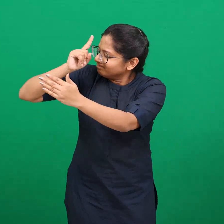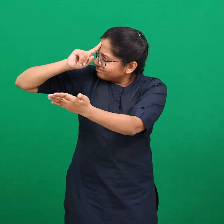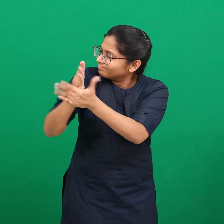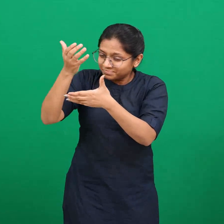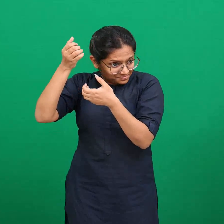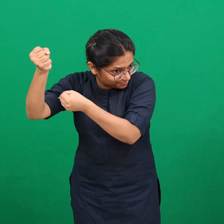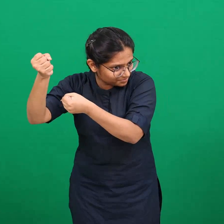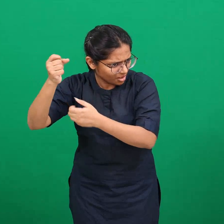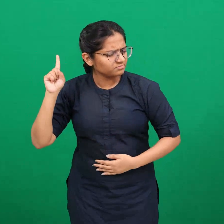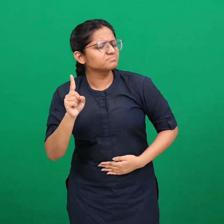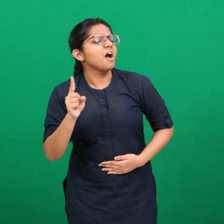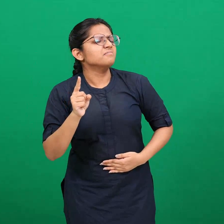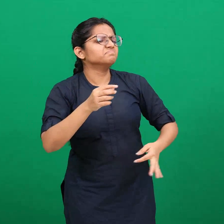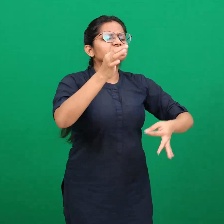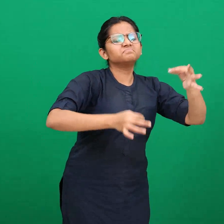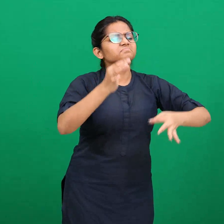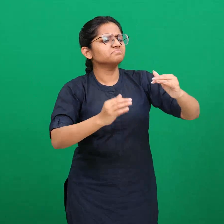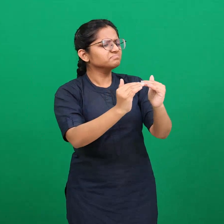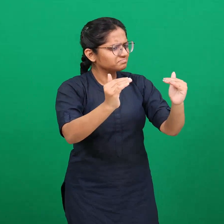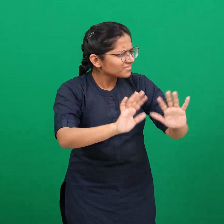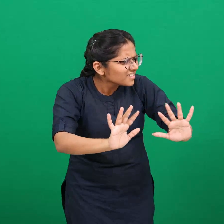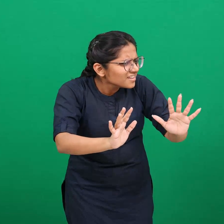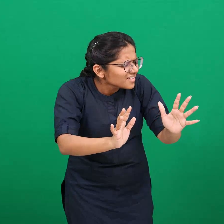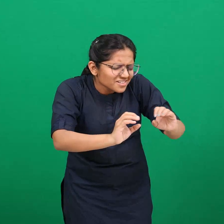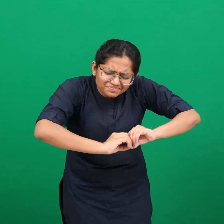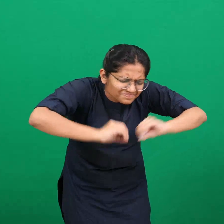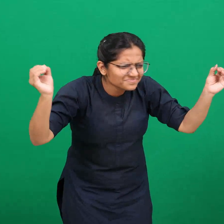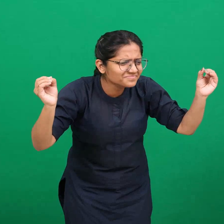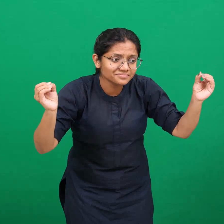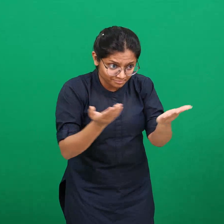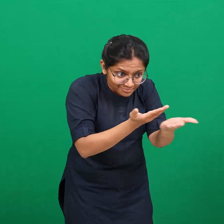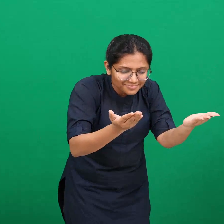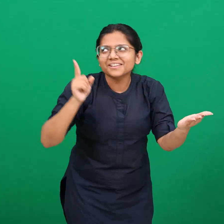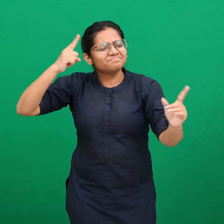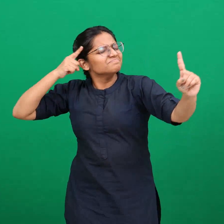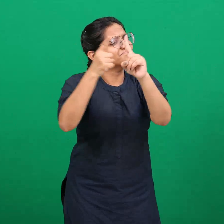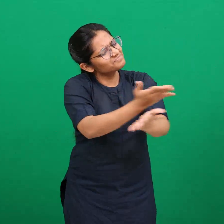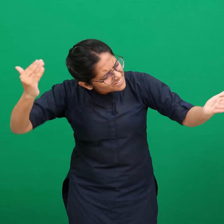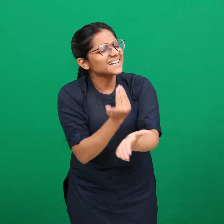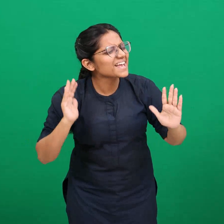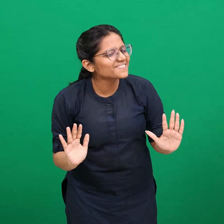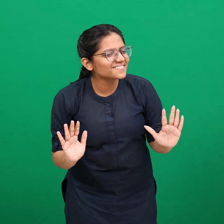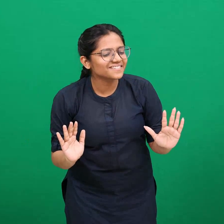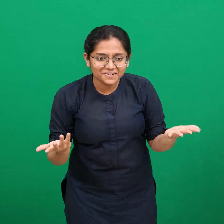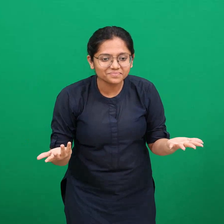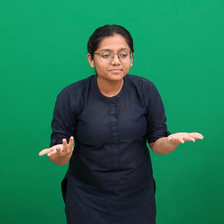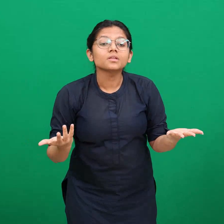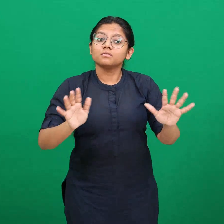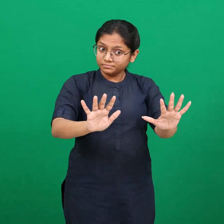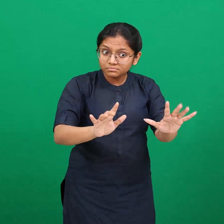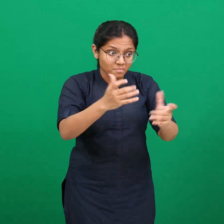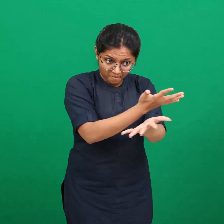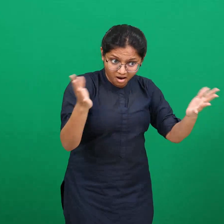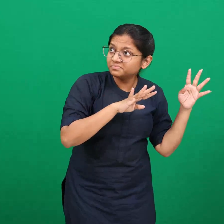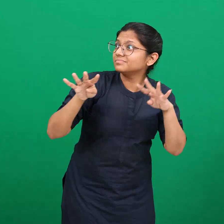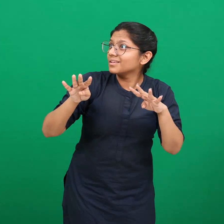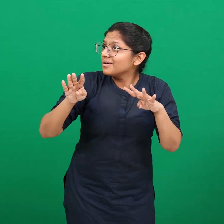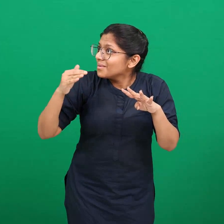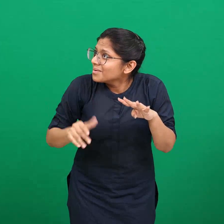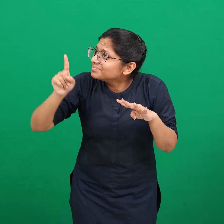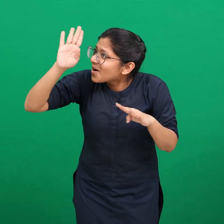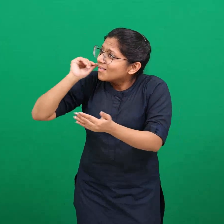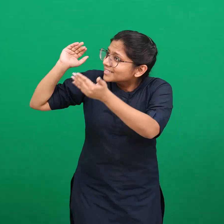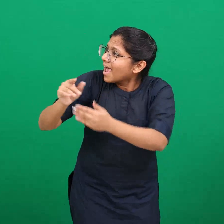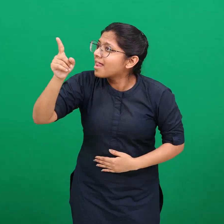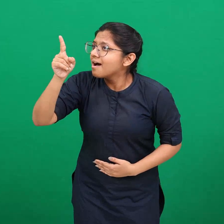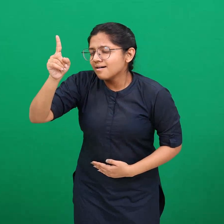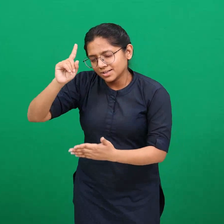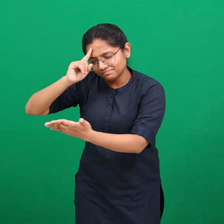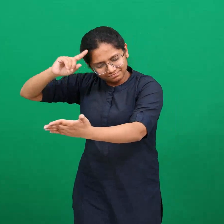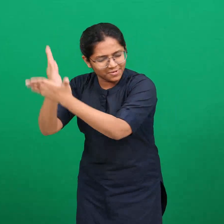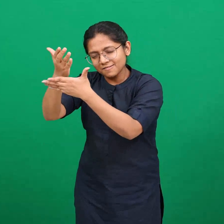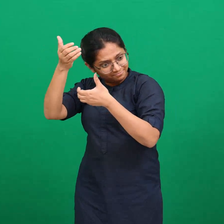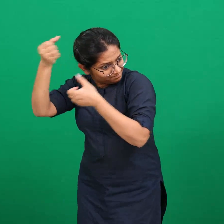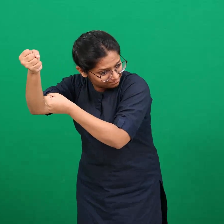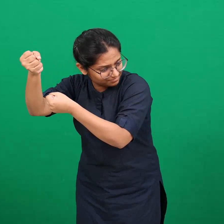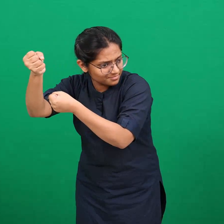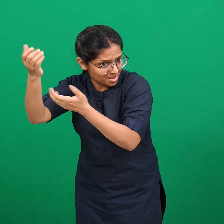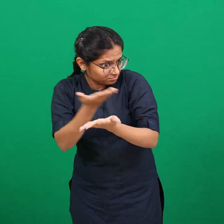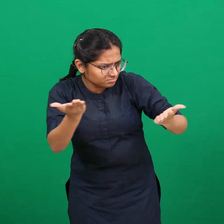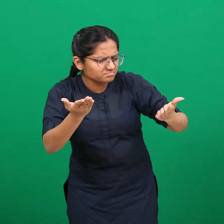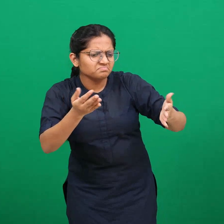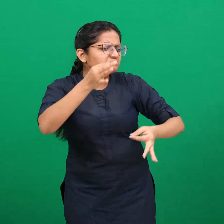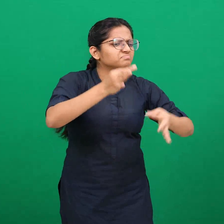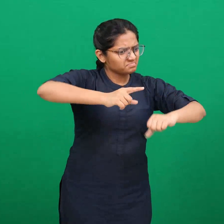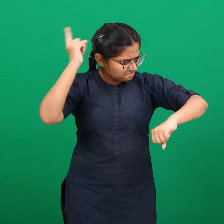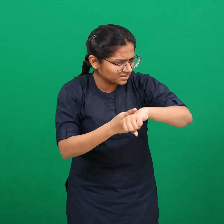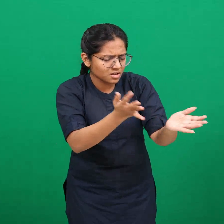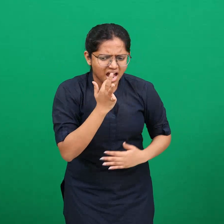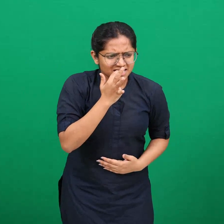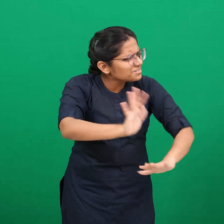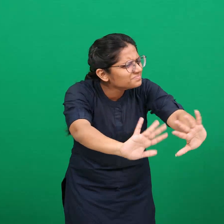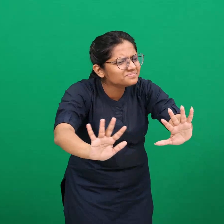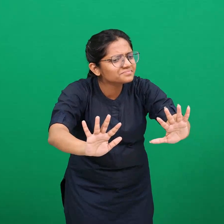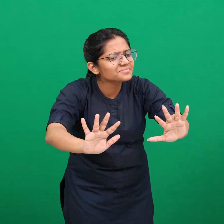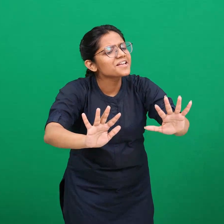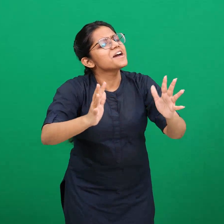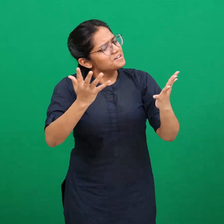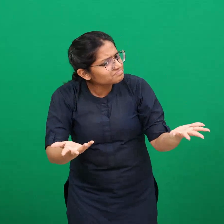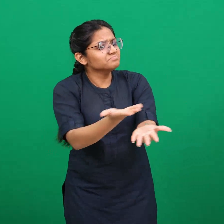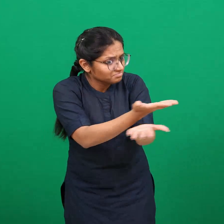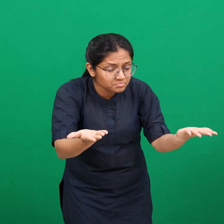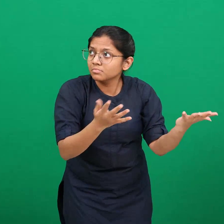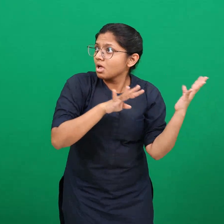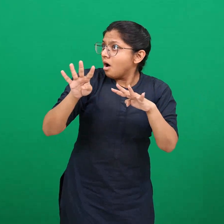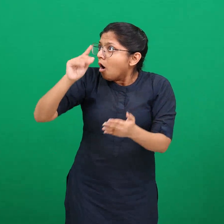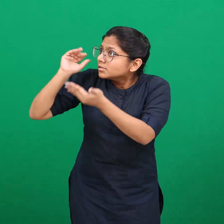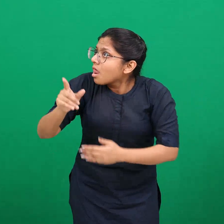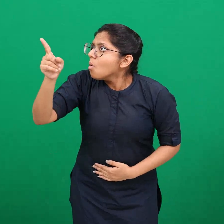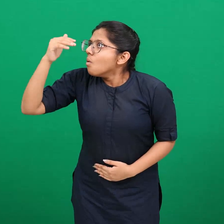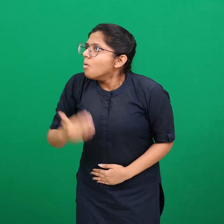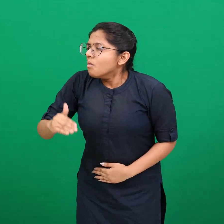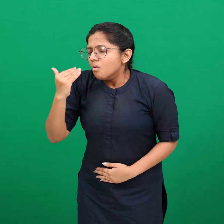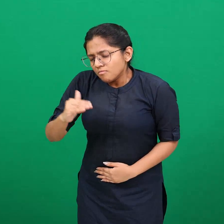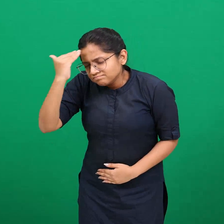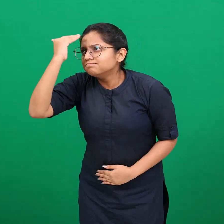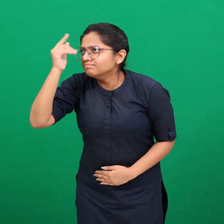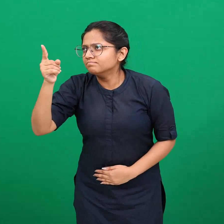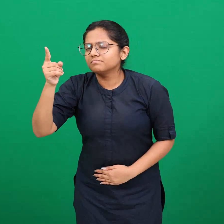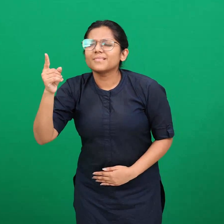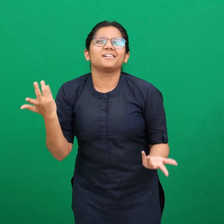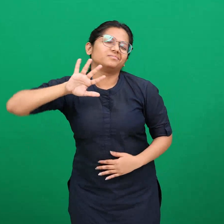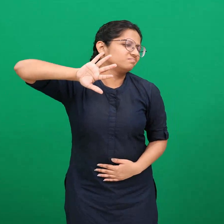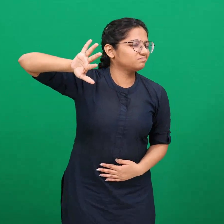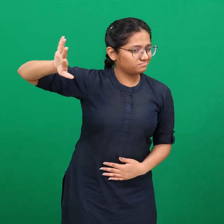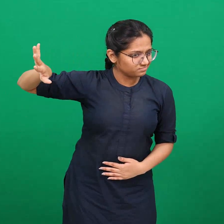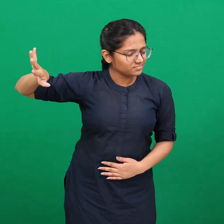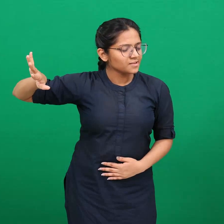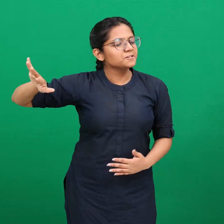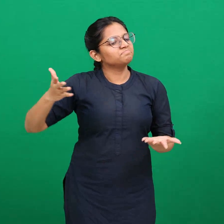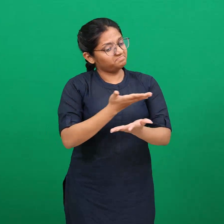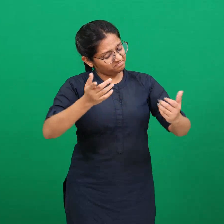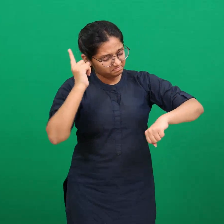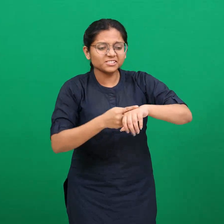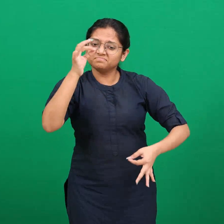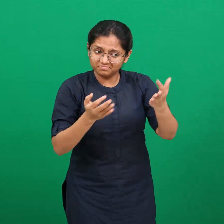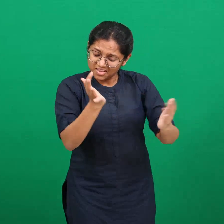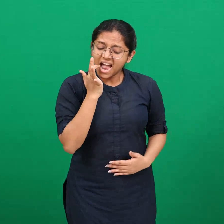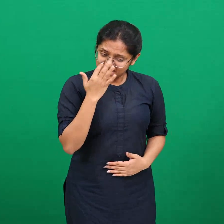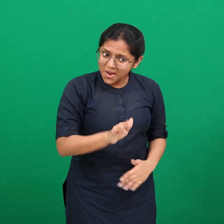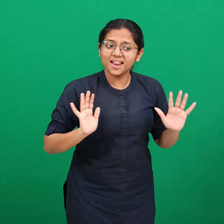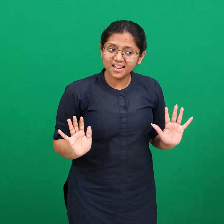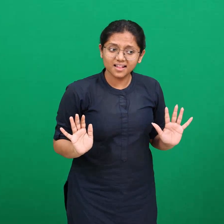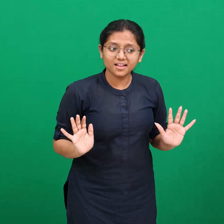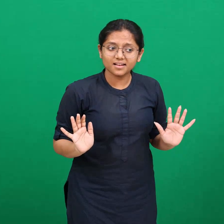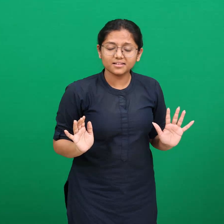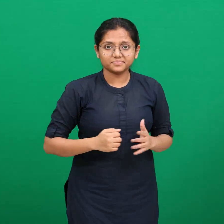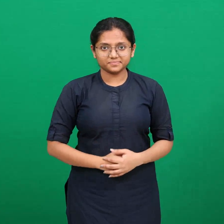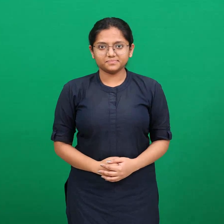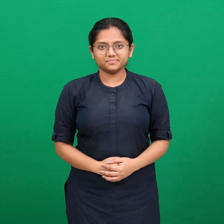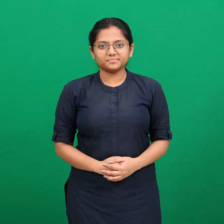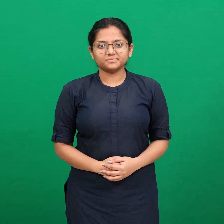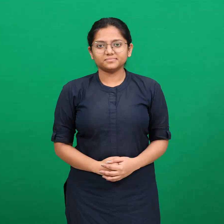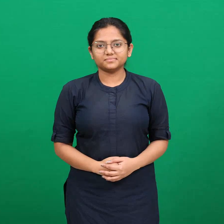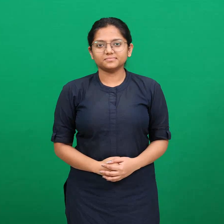Whoever believes in Him is not condemned, but whoever does not believe has already been condemned, because he has not believed in the name of God's one and only Son.